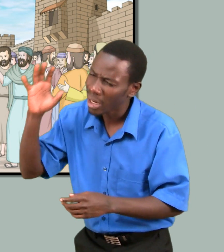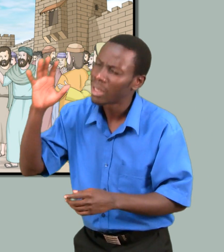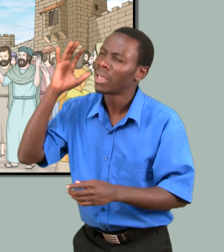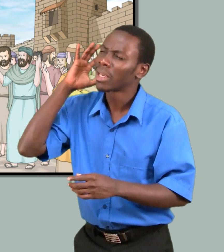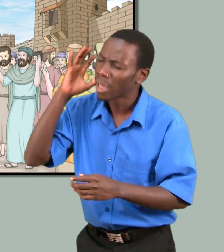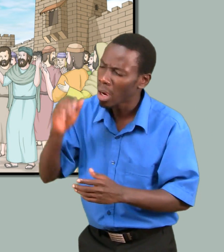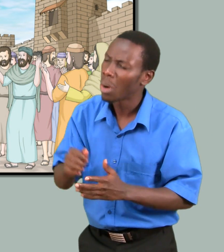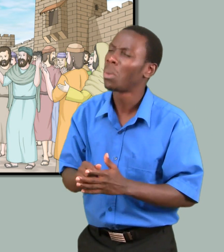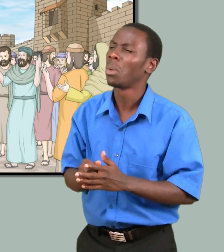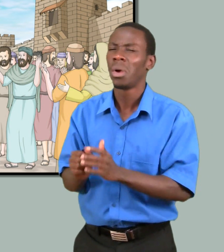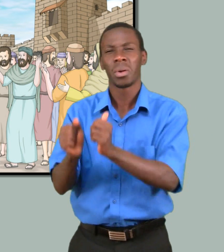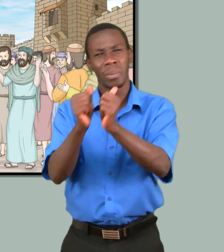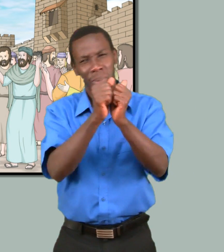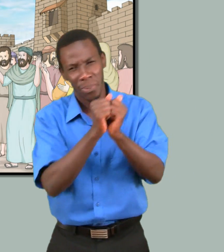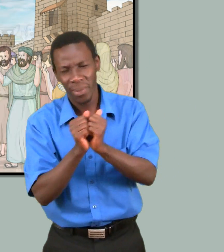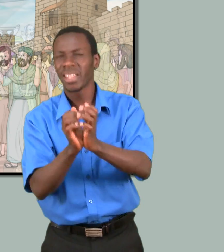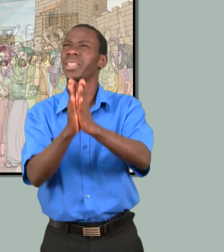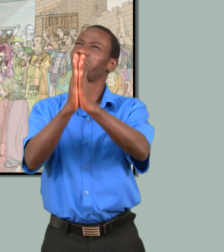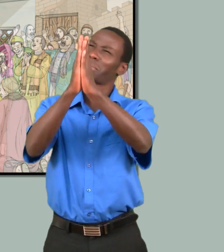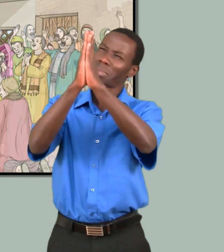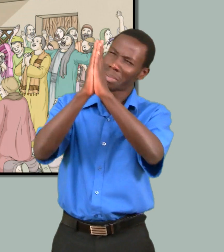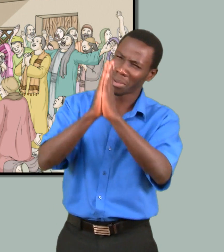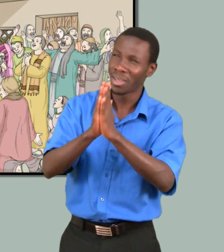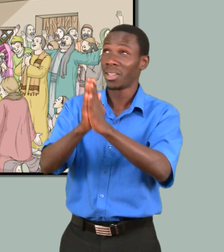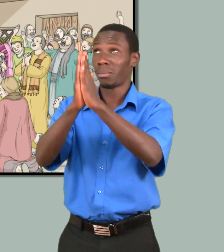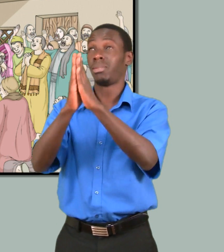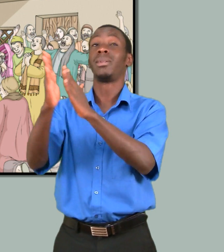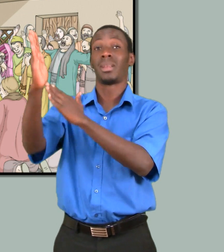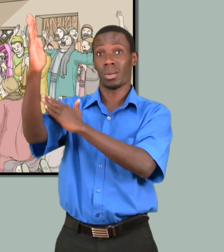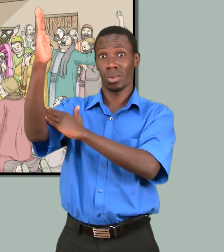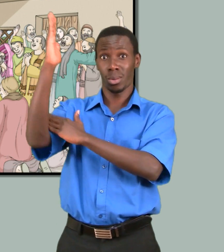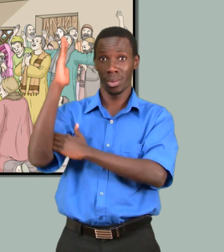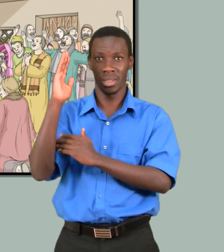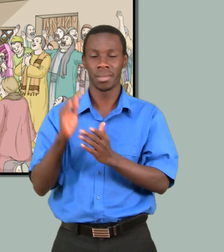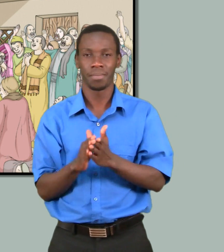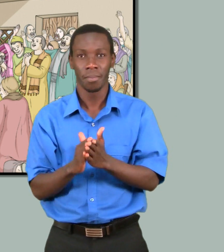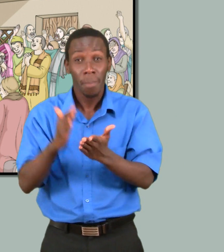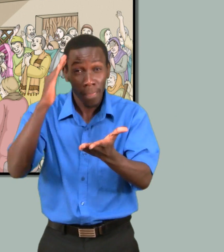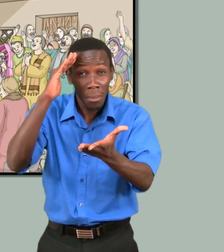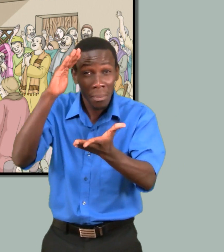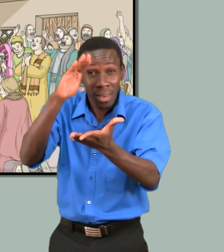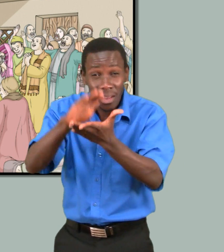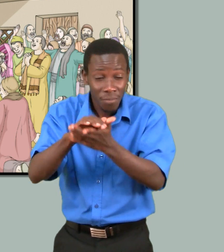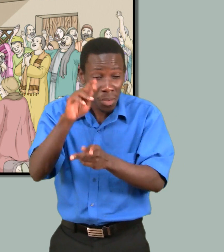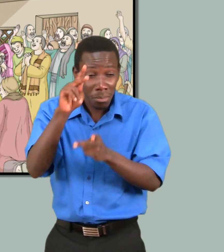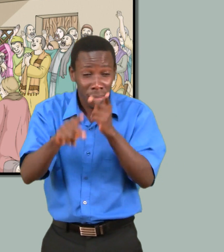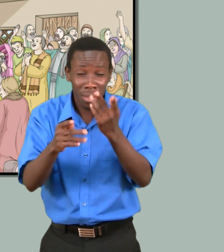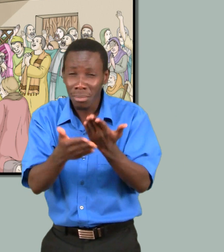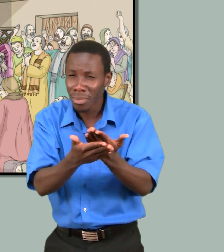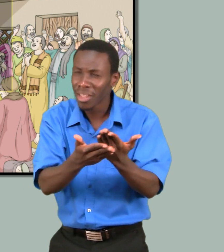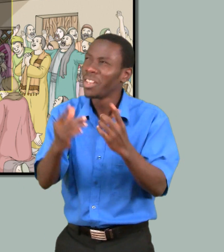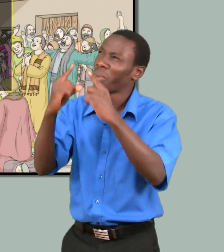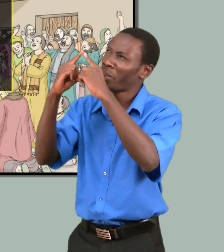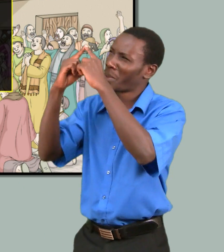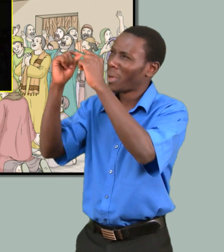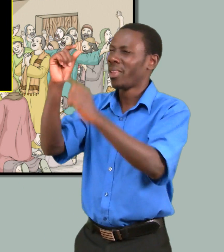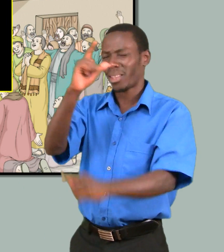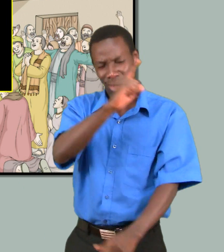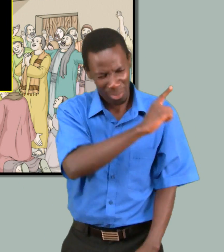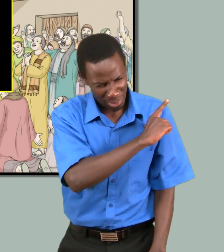When the believers heard this, they lifted up their voices to God with one accord.